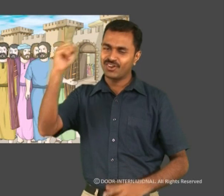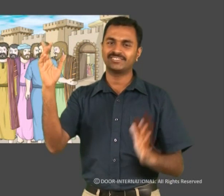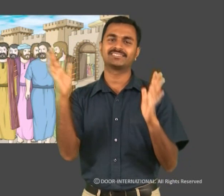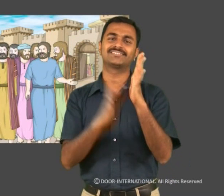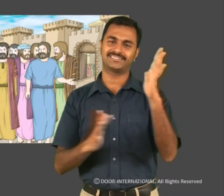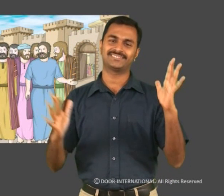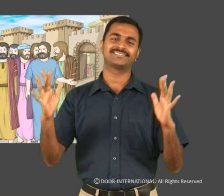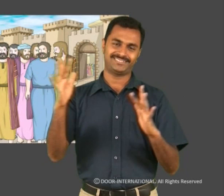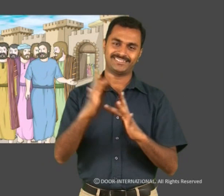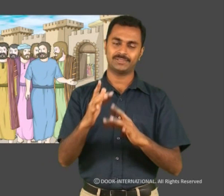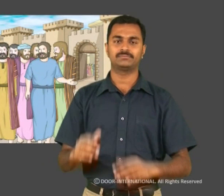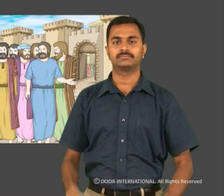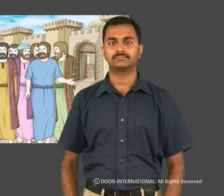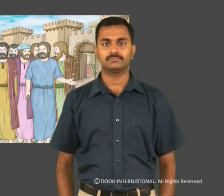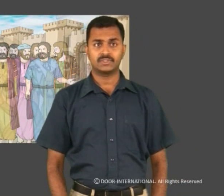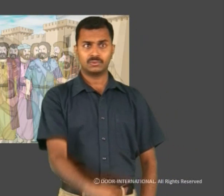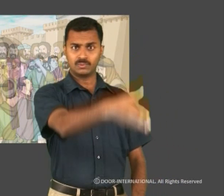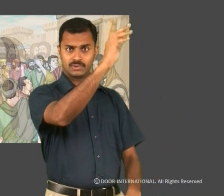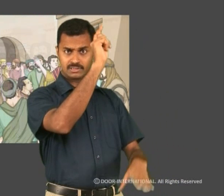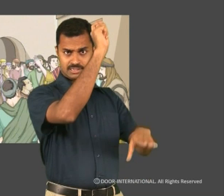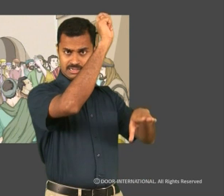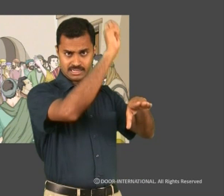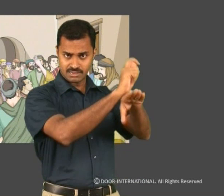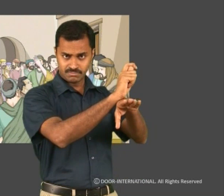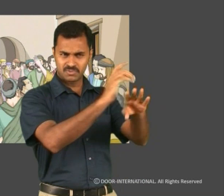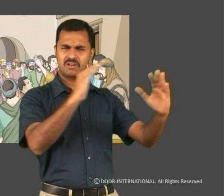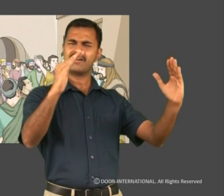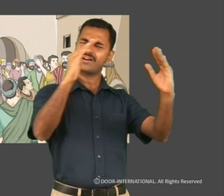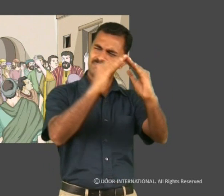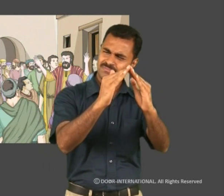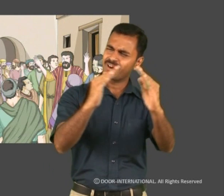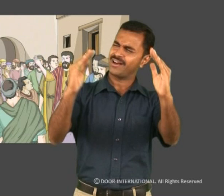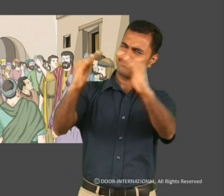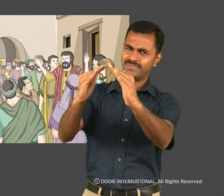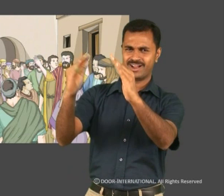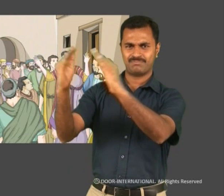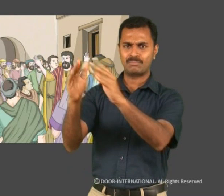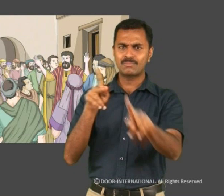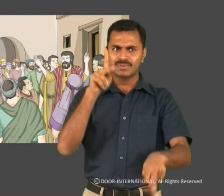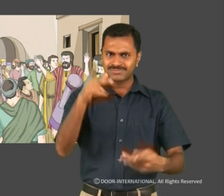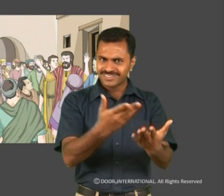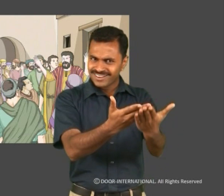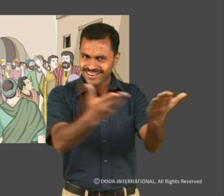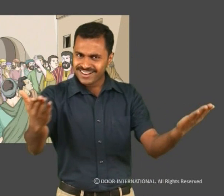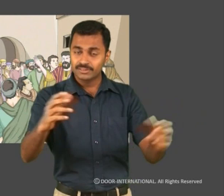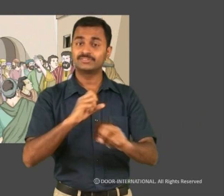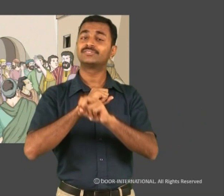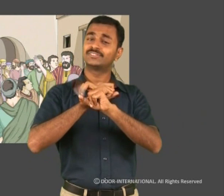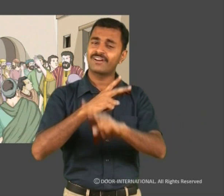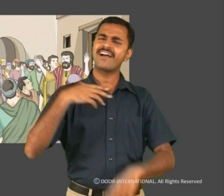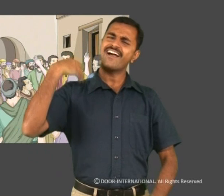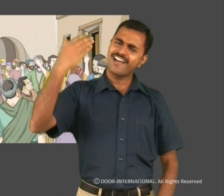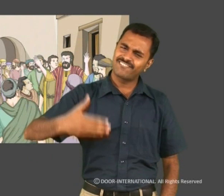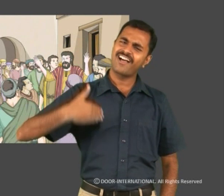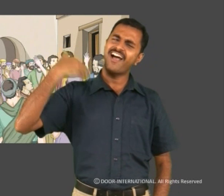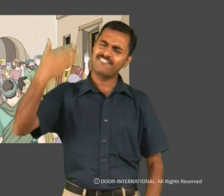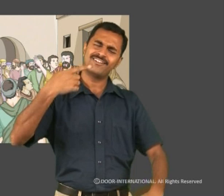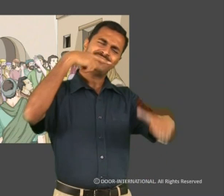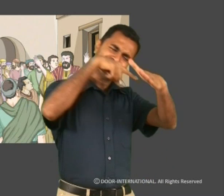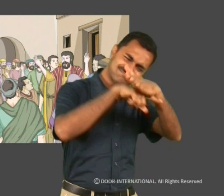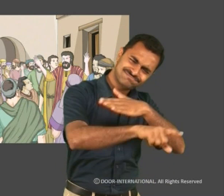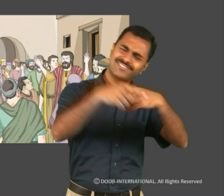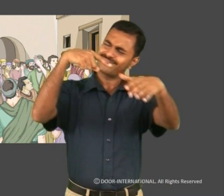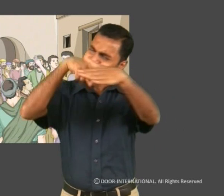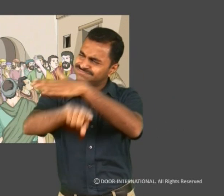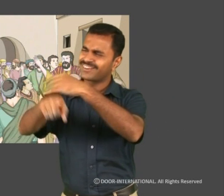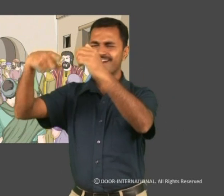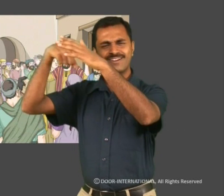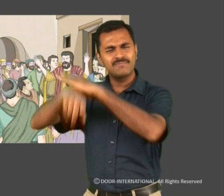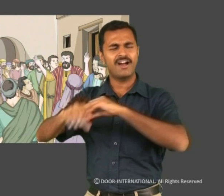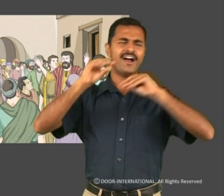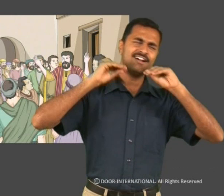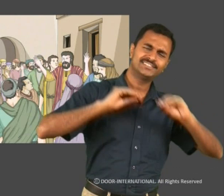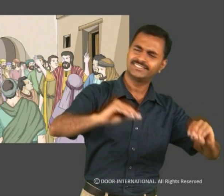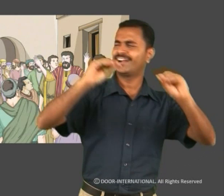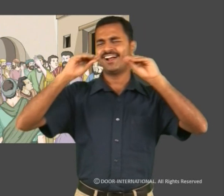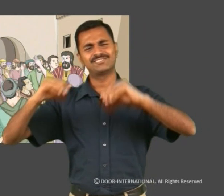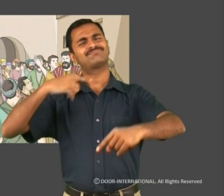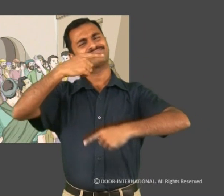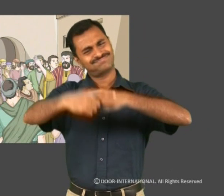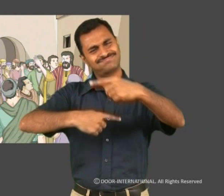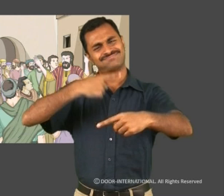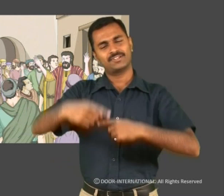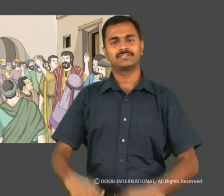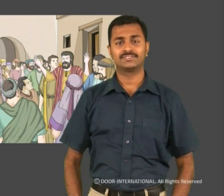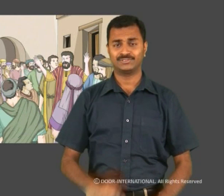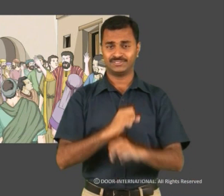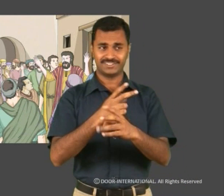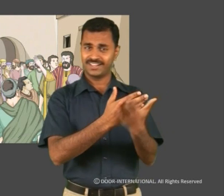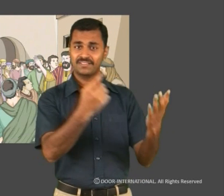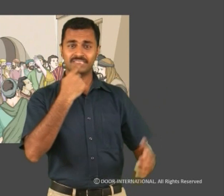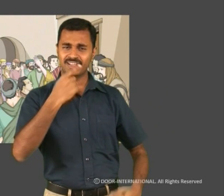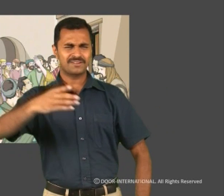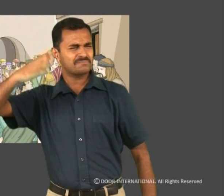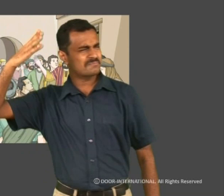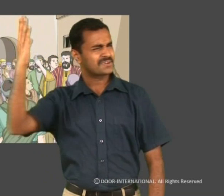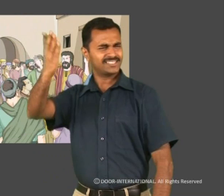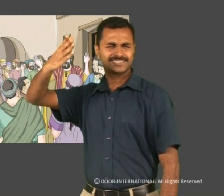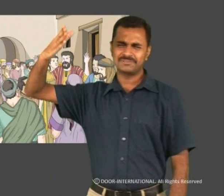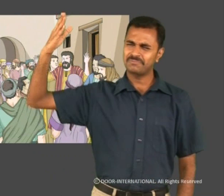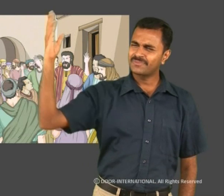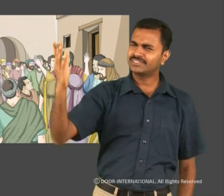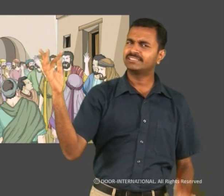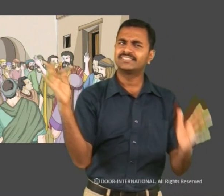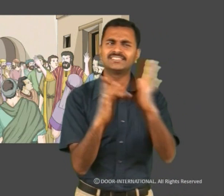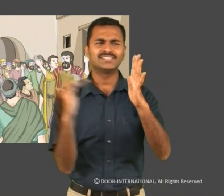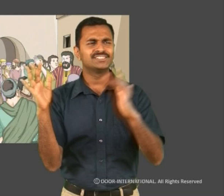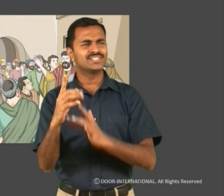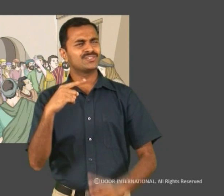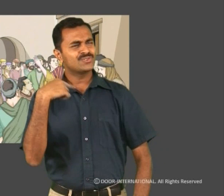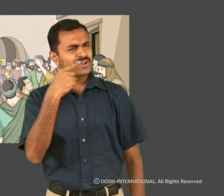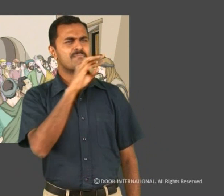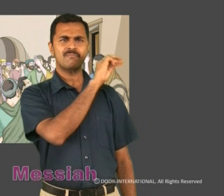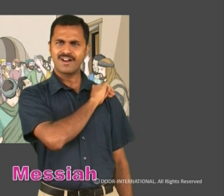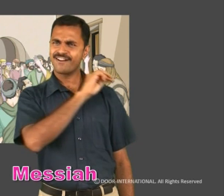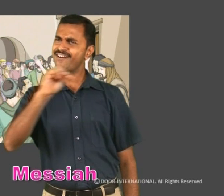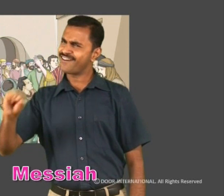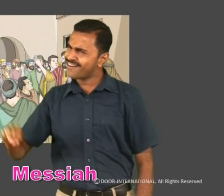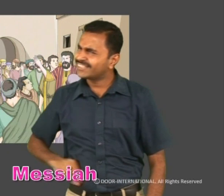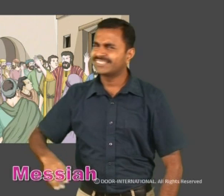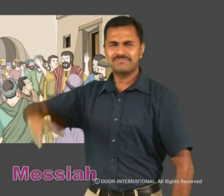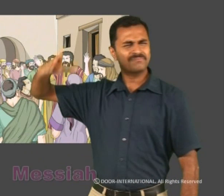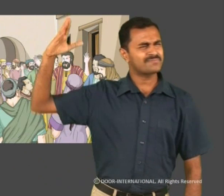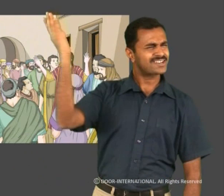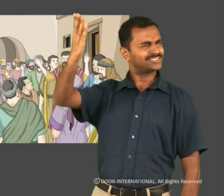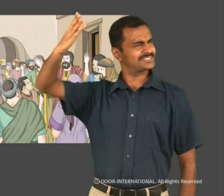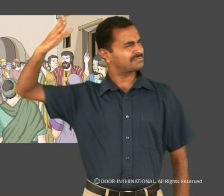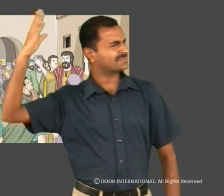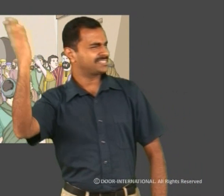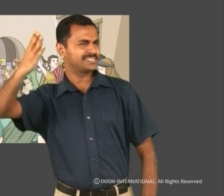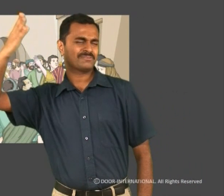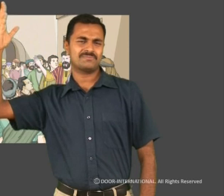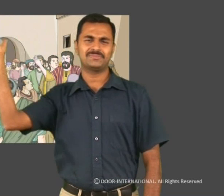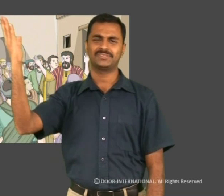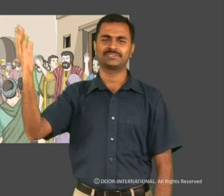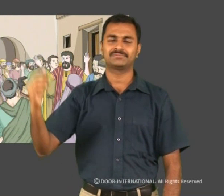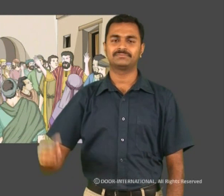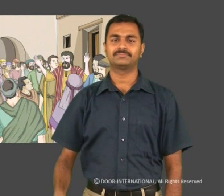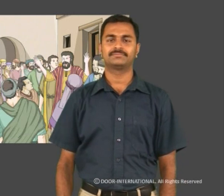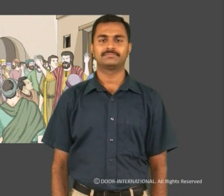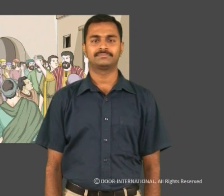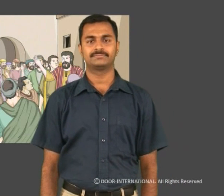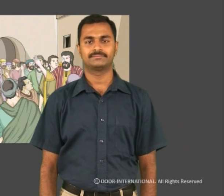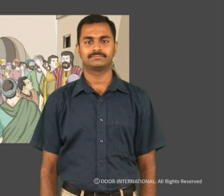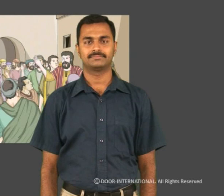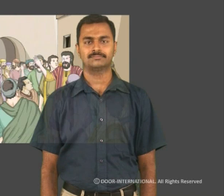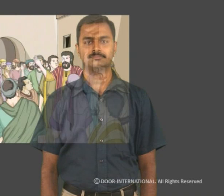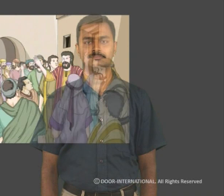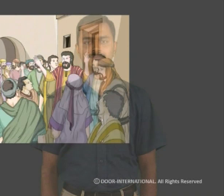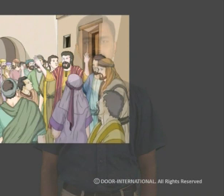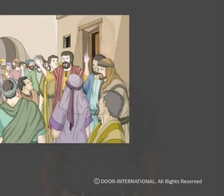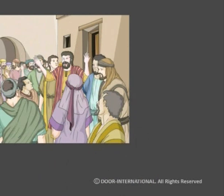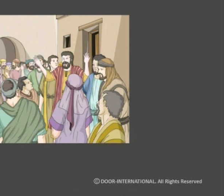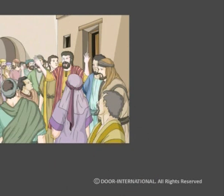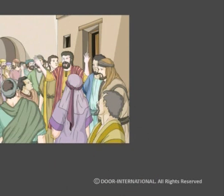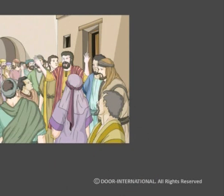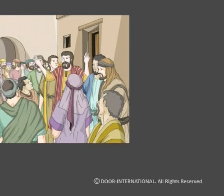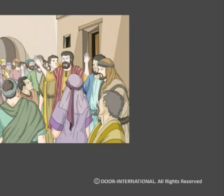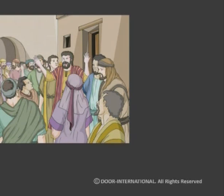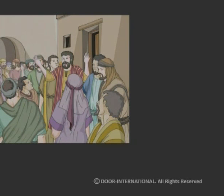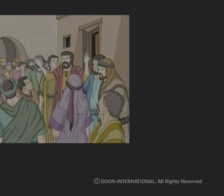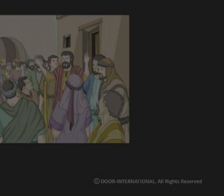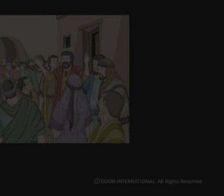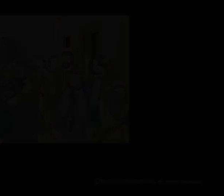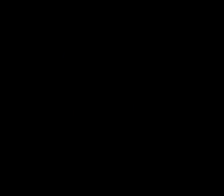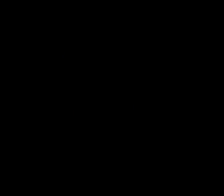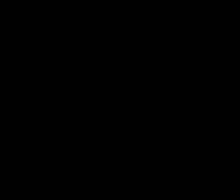Every day, in the temple courts and from house to house, they did not stop teaching and proclaiming the good news that Jesus is the Christ.